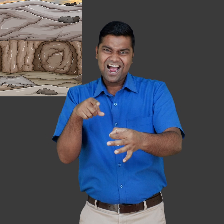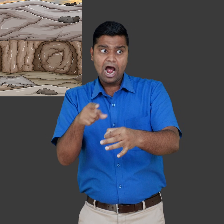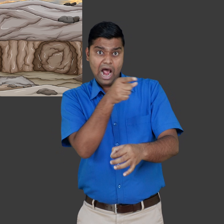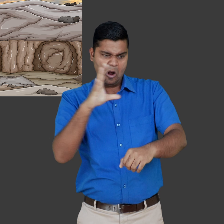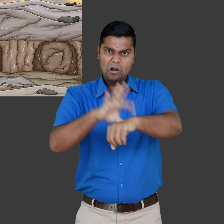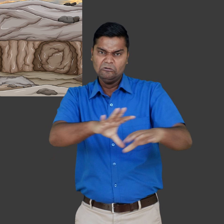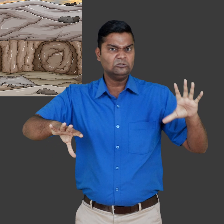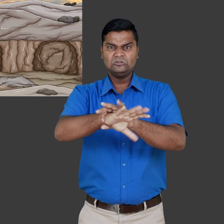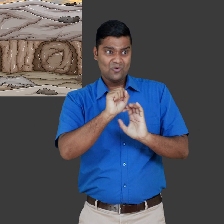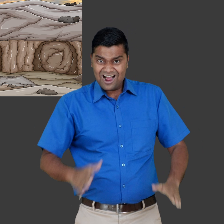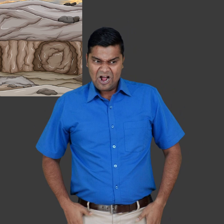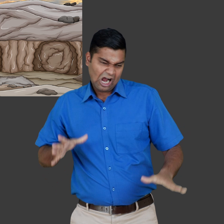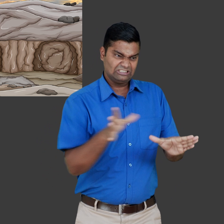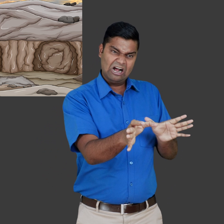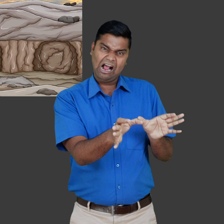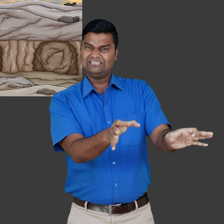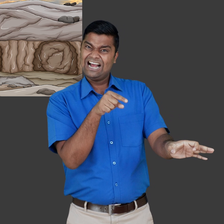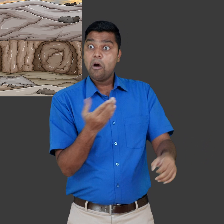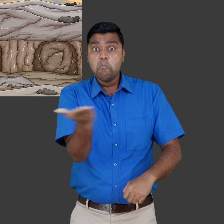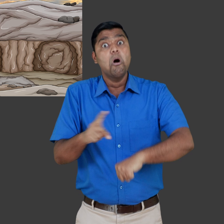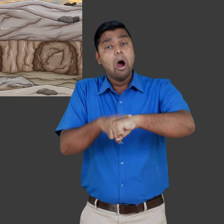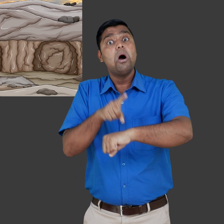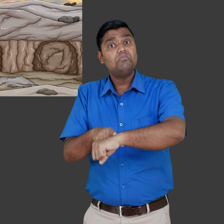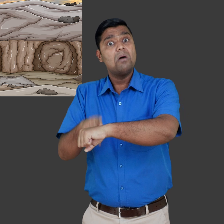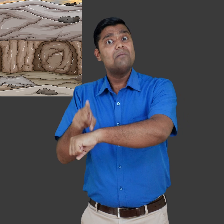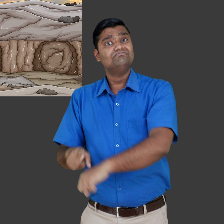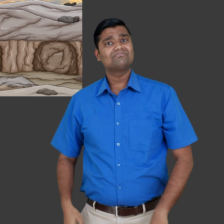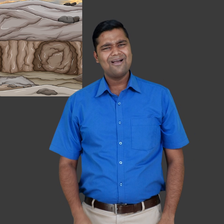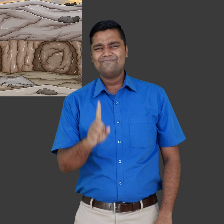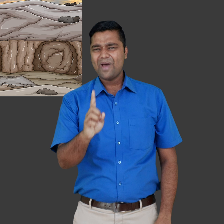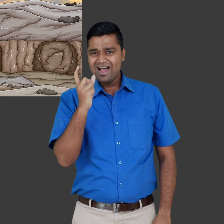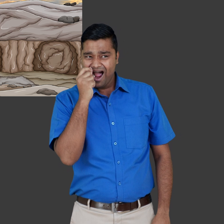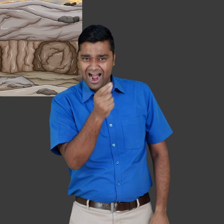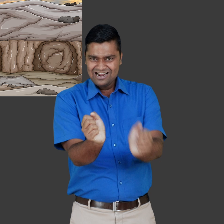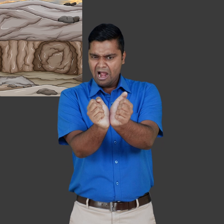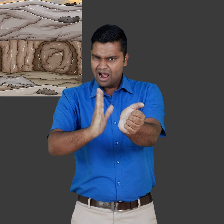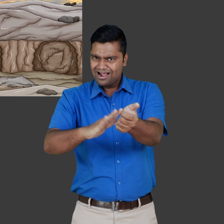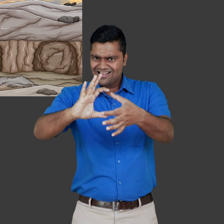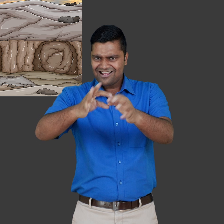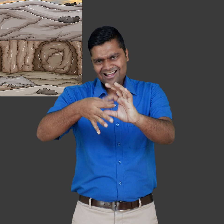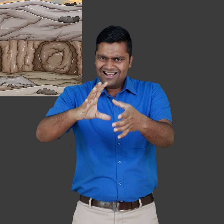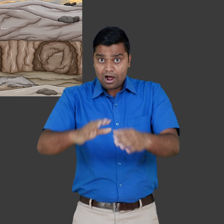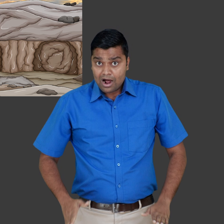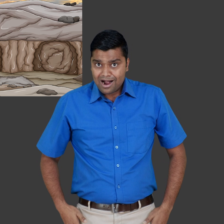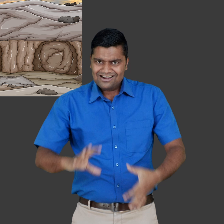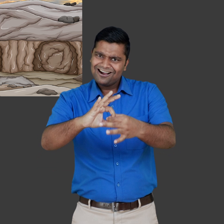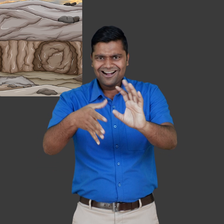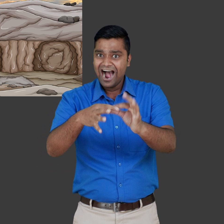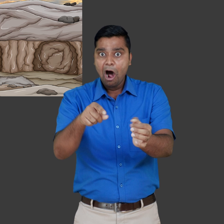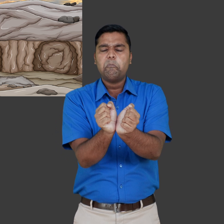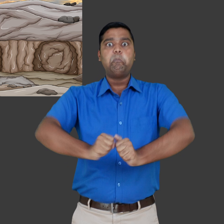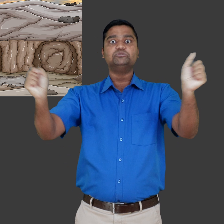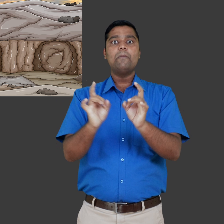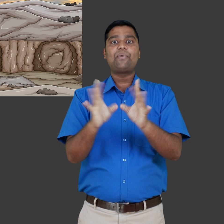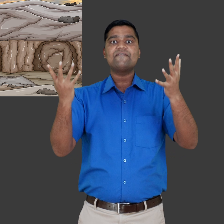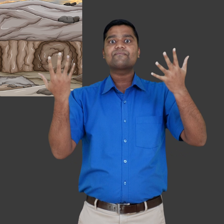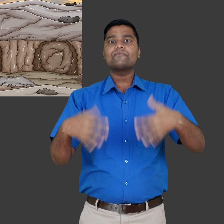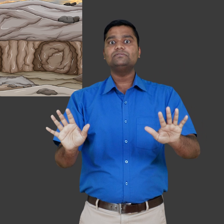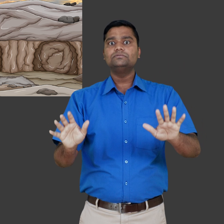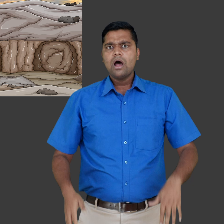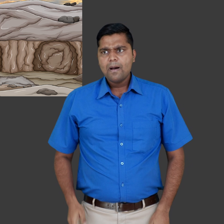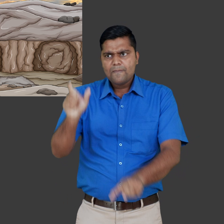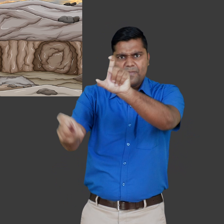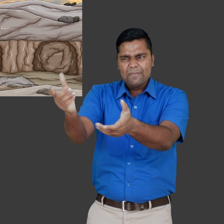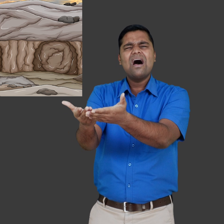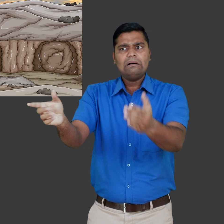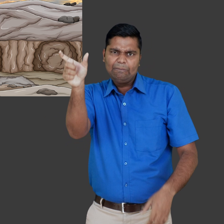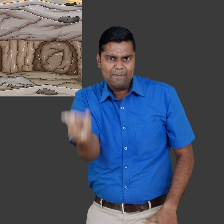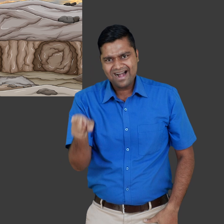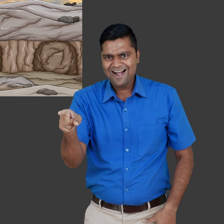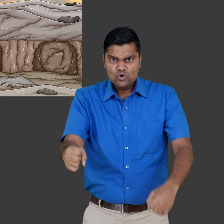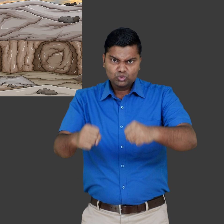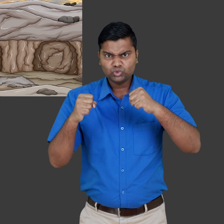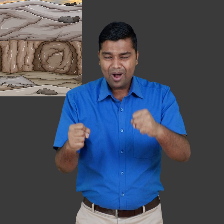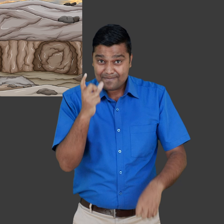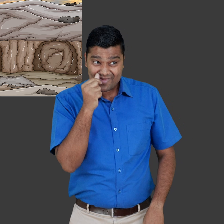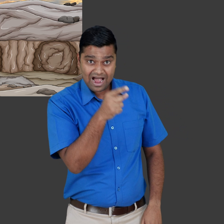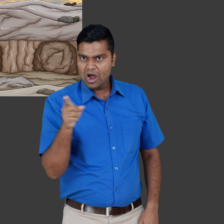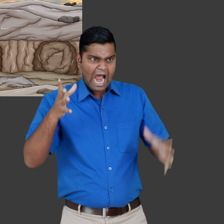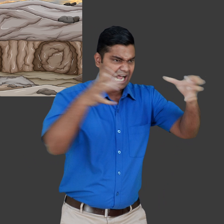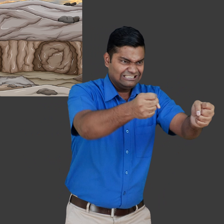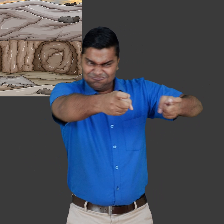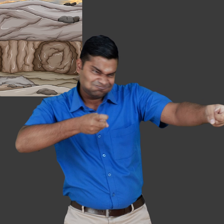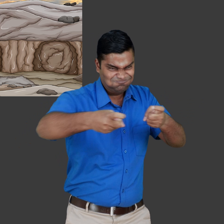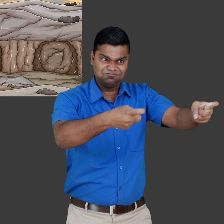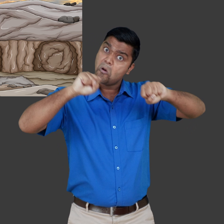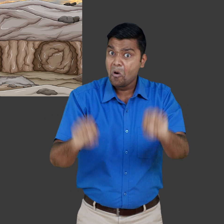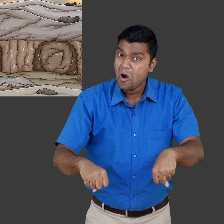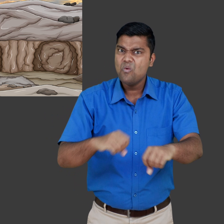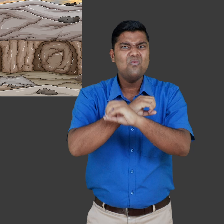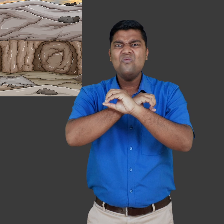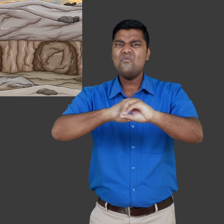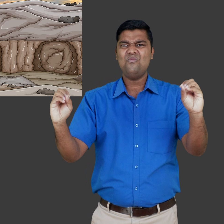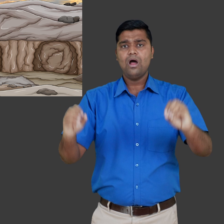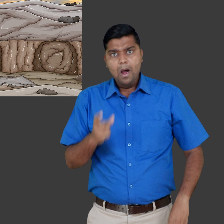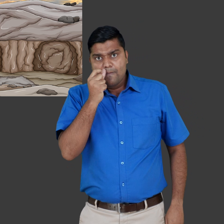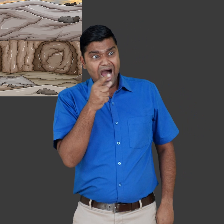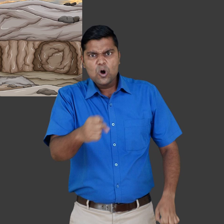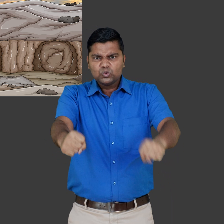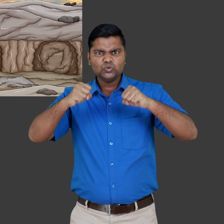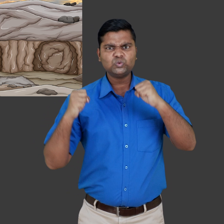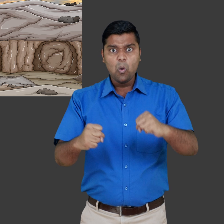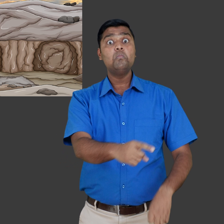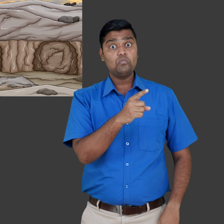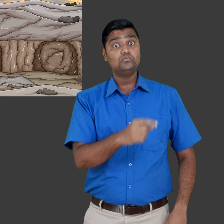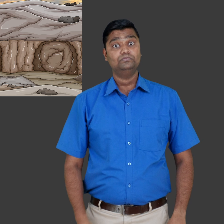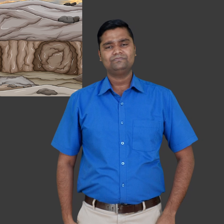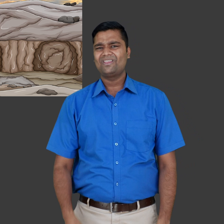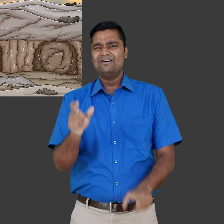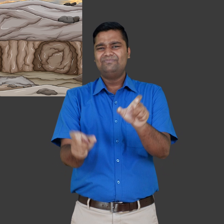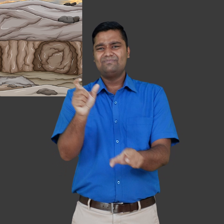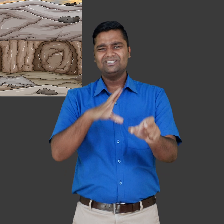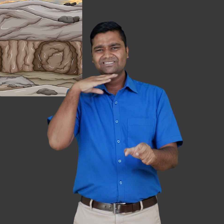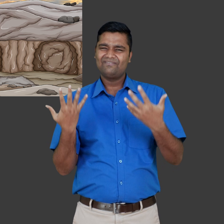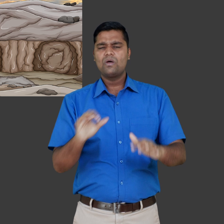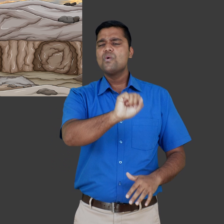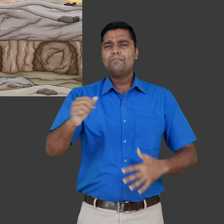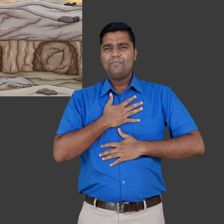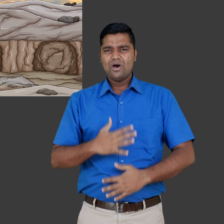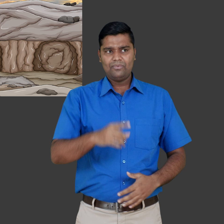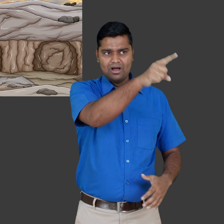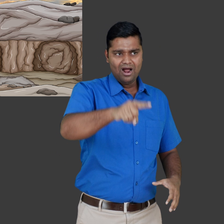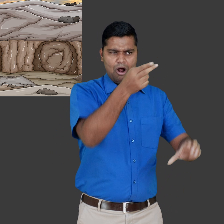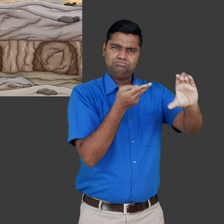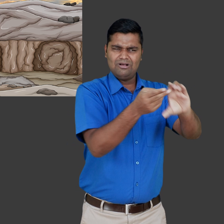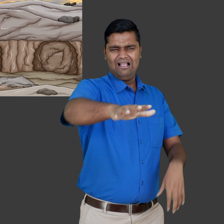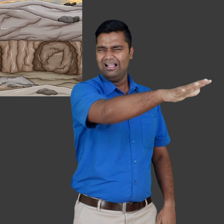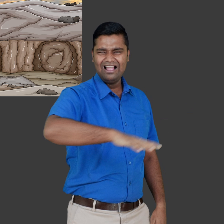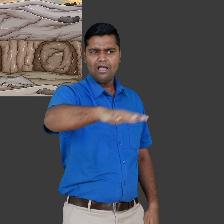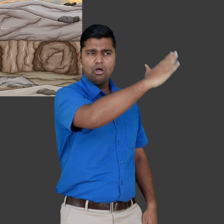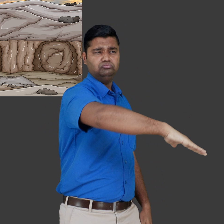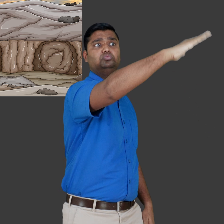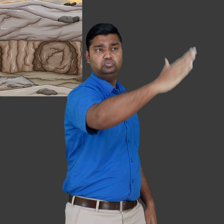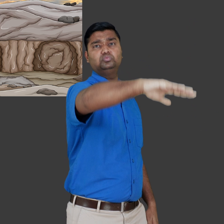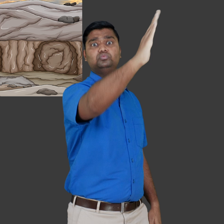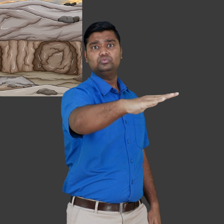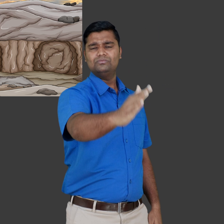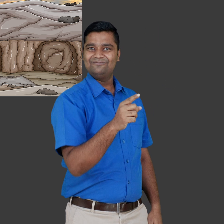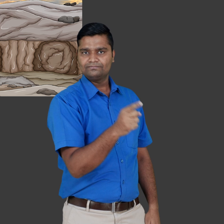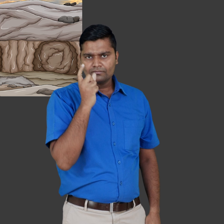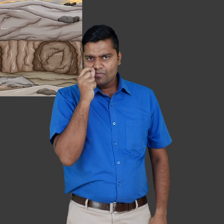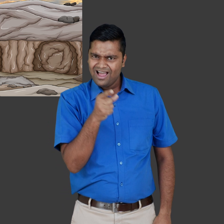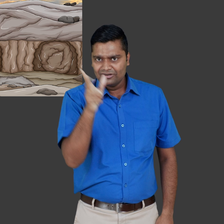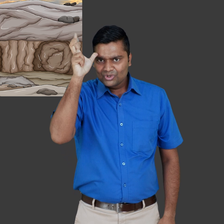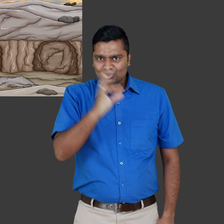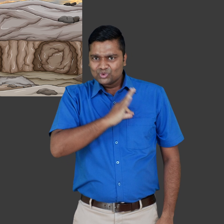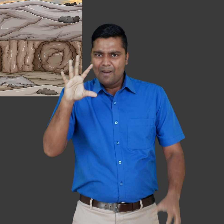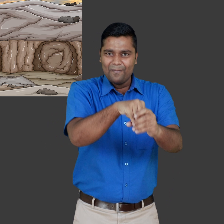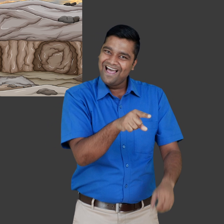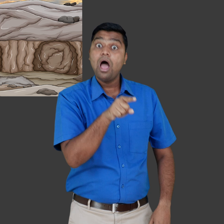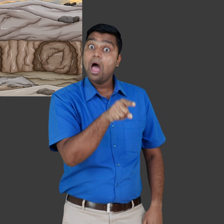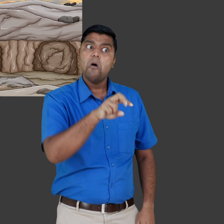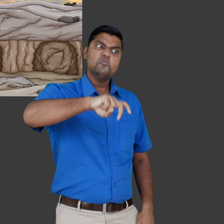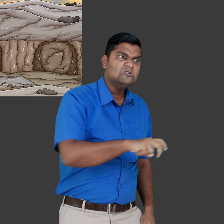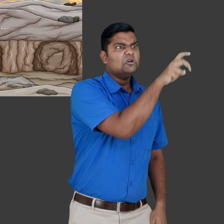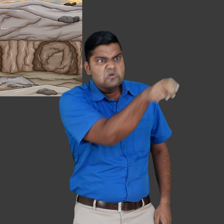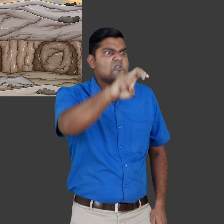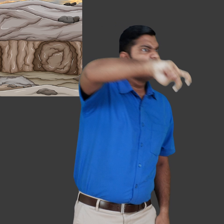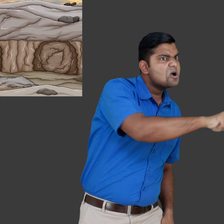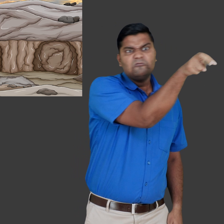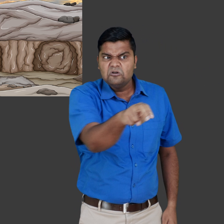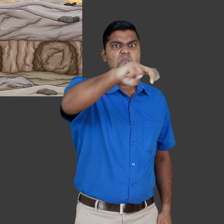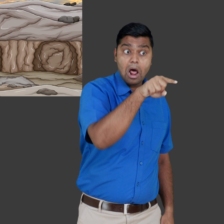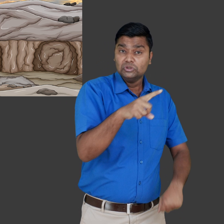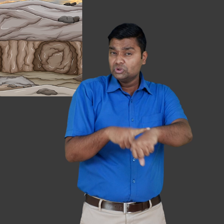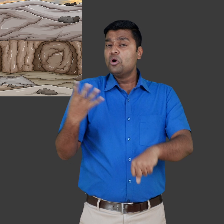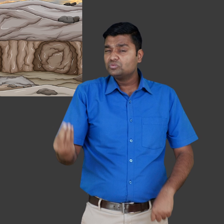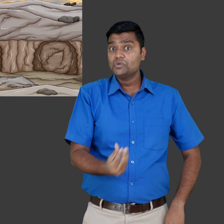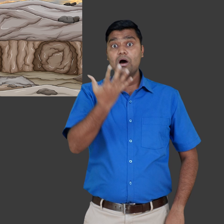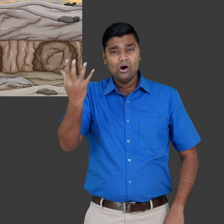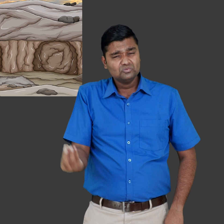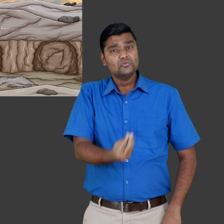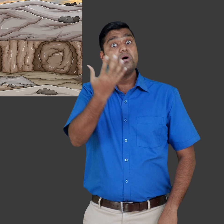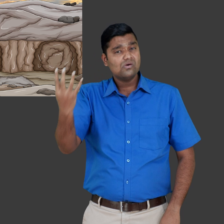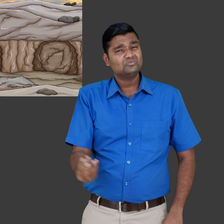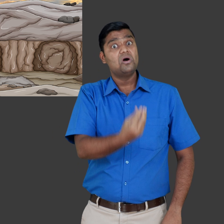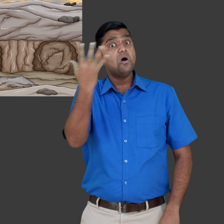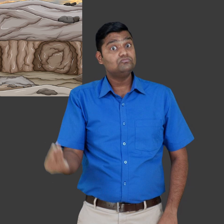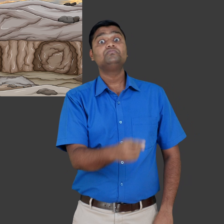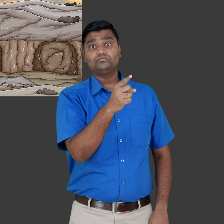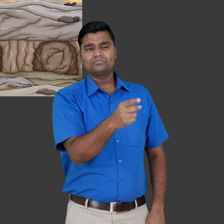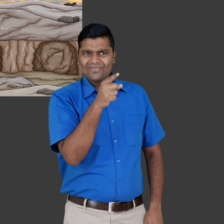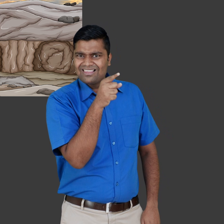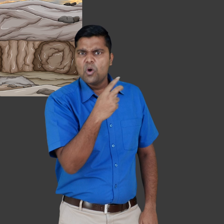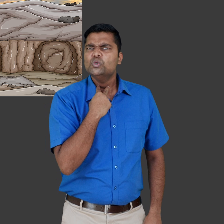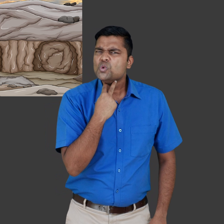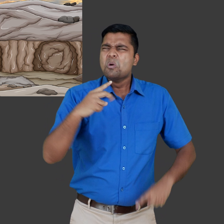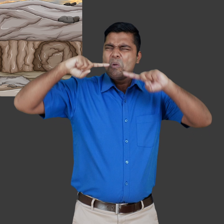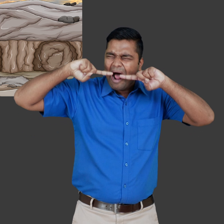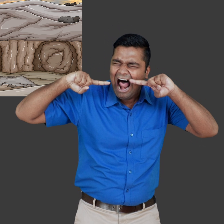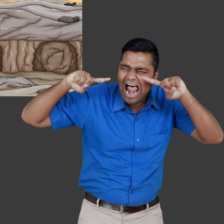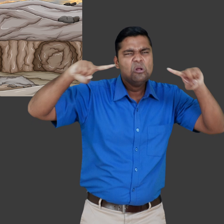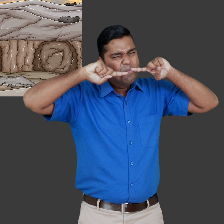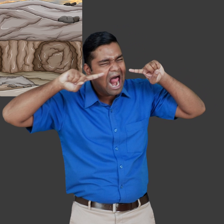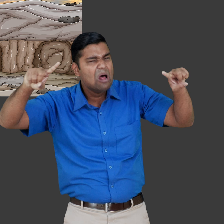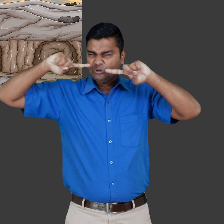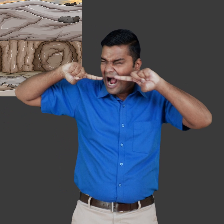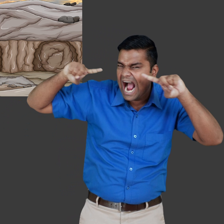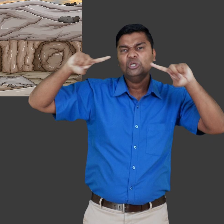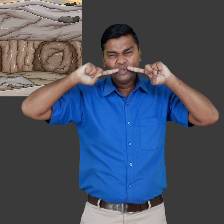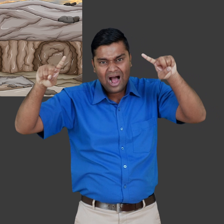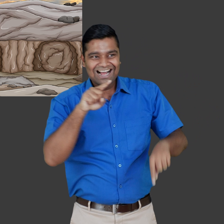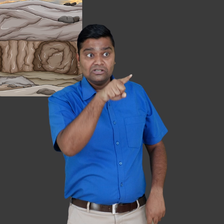Though he was often bound with chains and shackles, he had broken the chains and shattered the shackles. Now there was no one with the strength to subdue him.